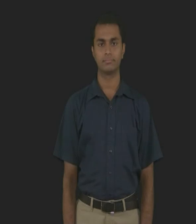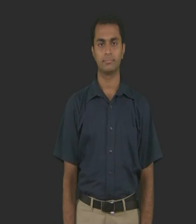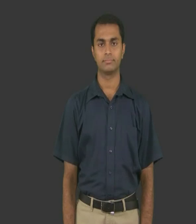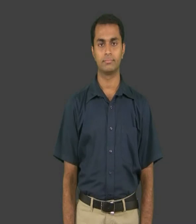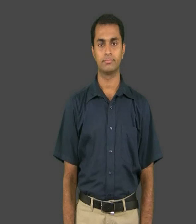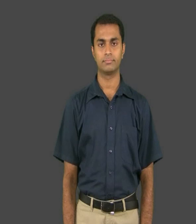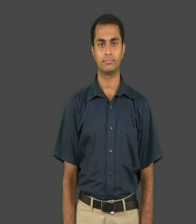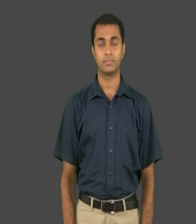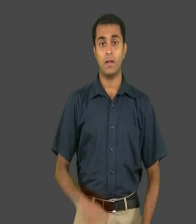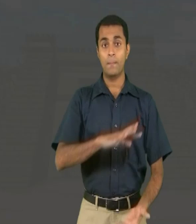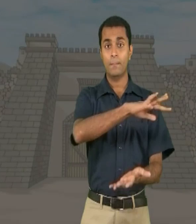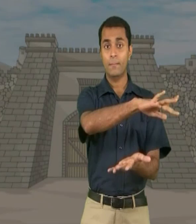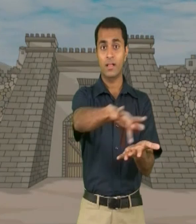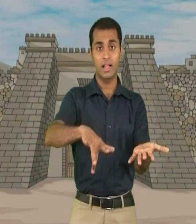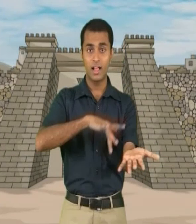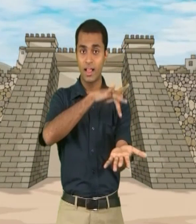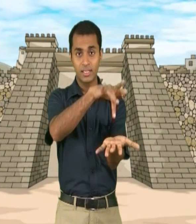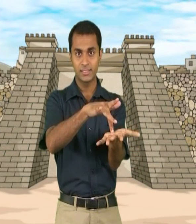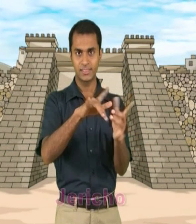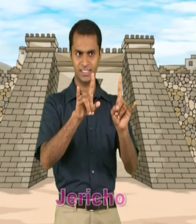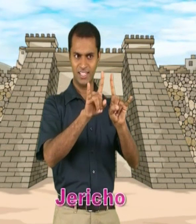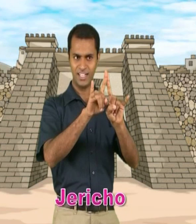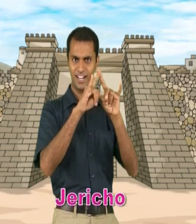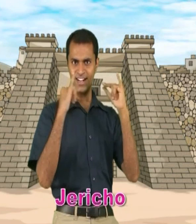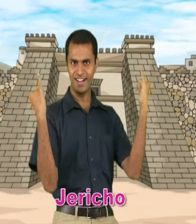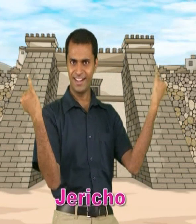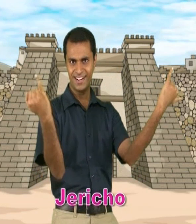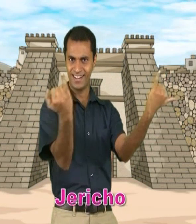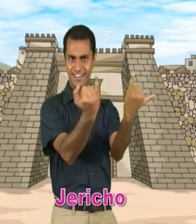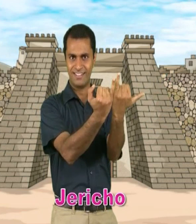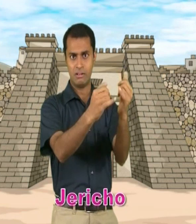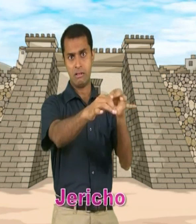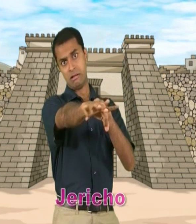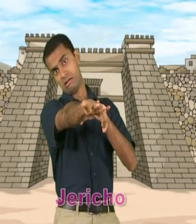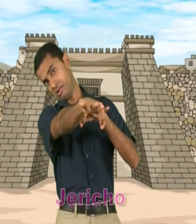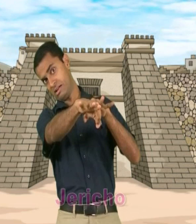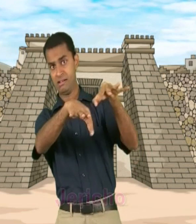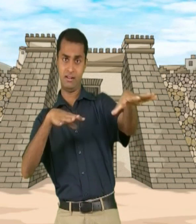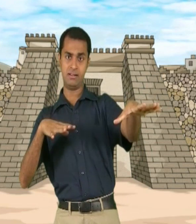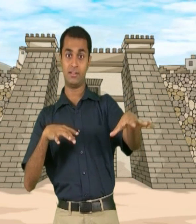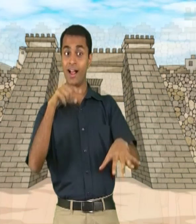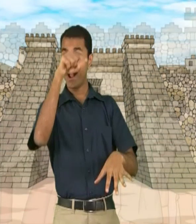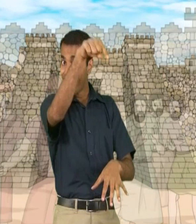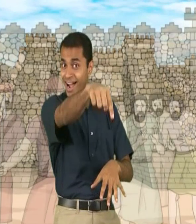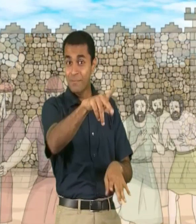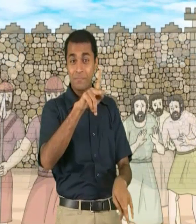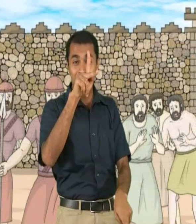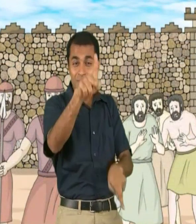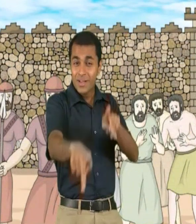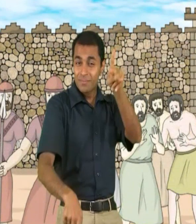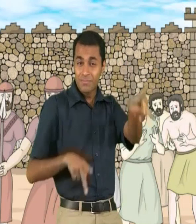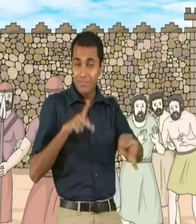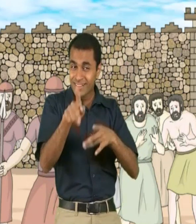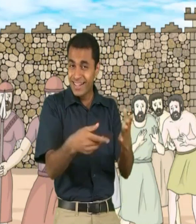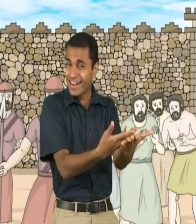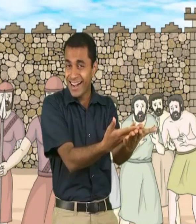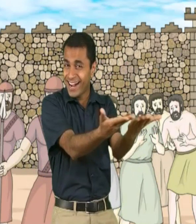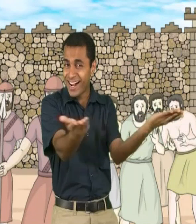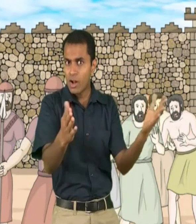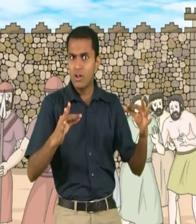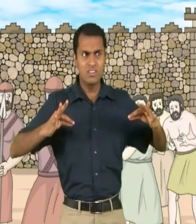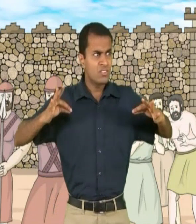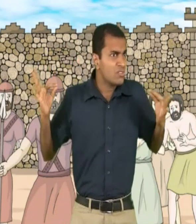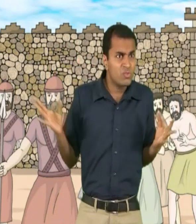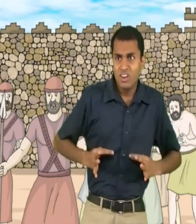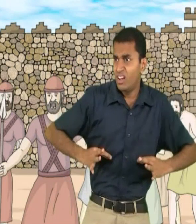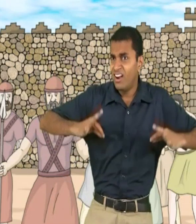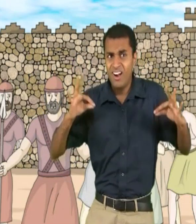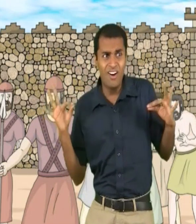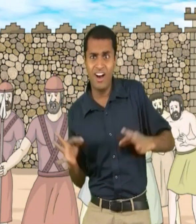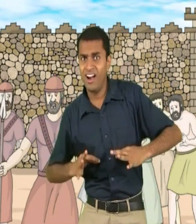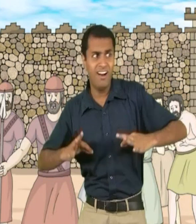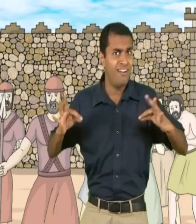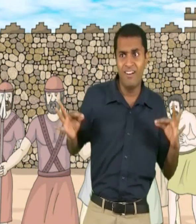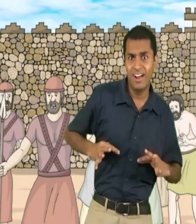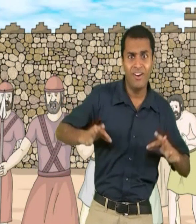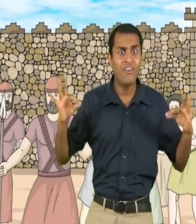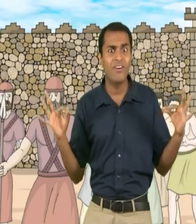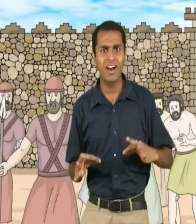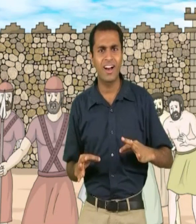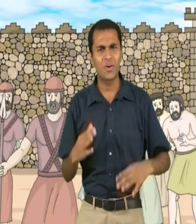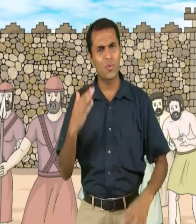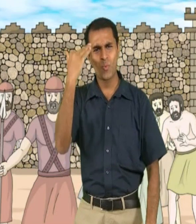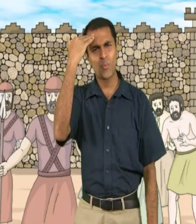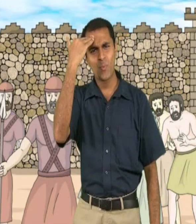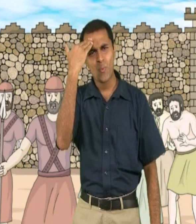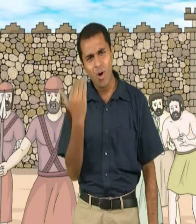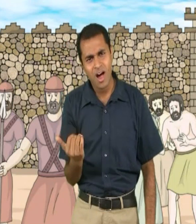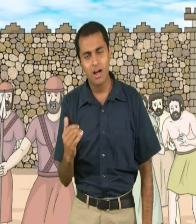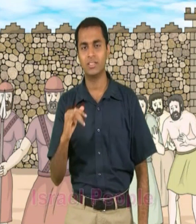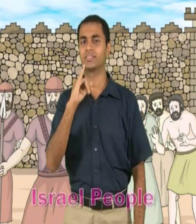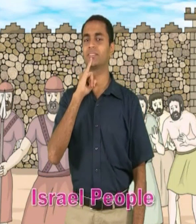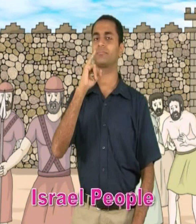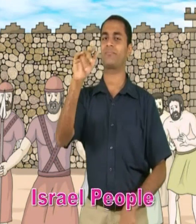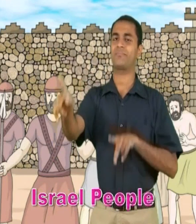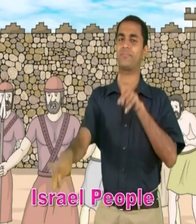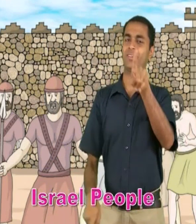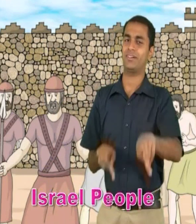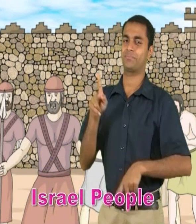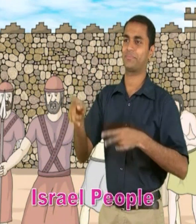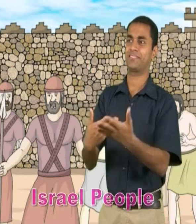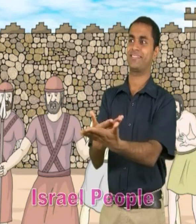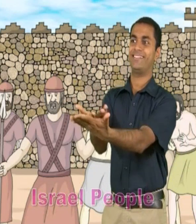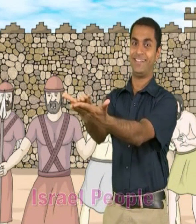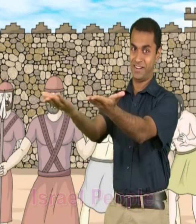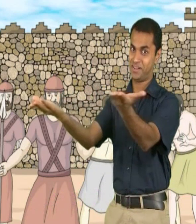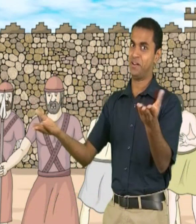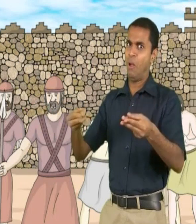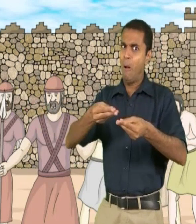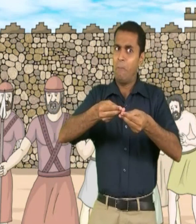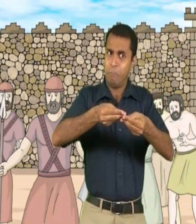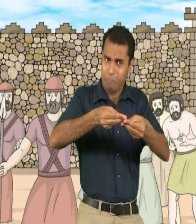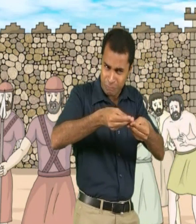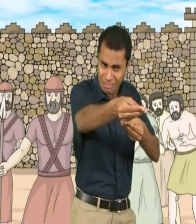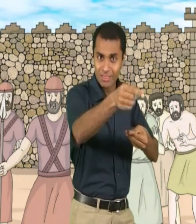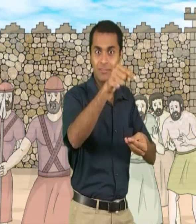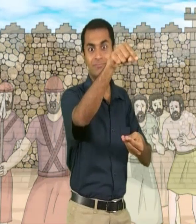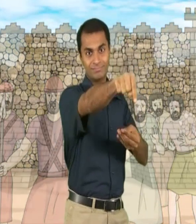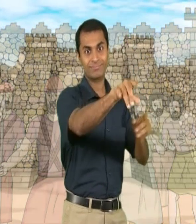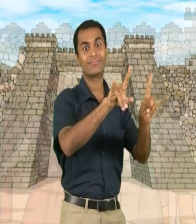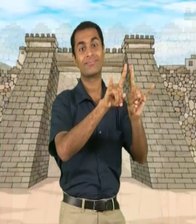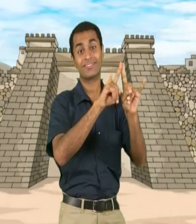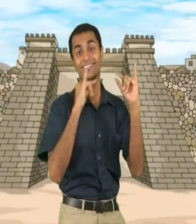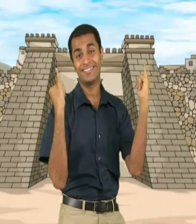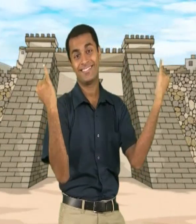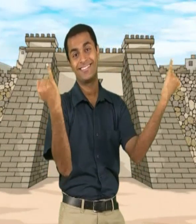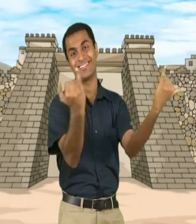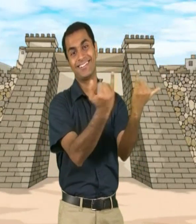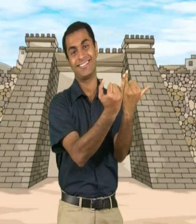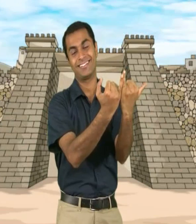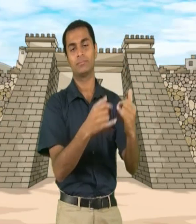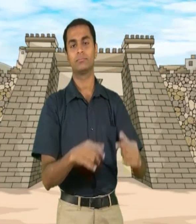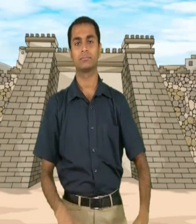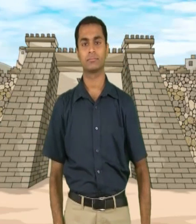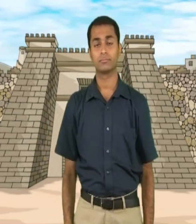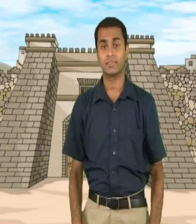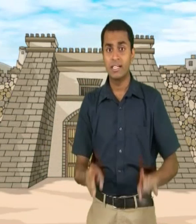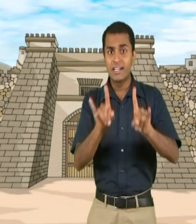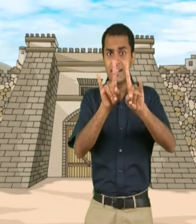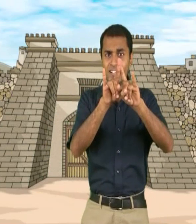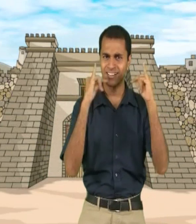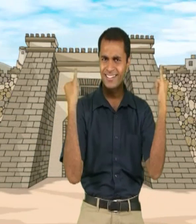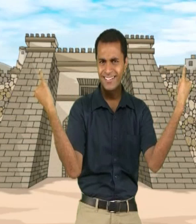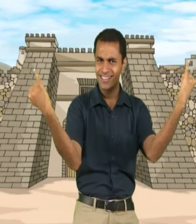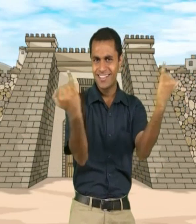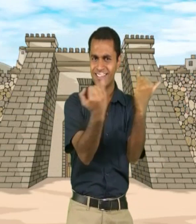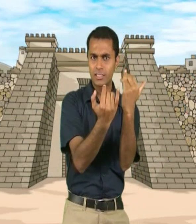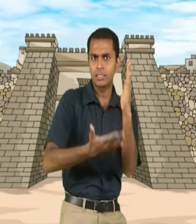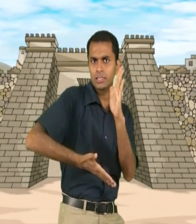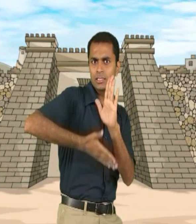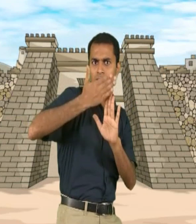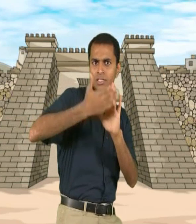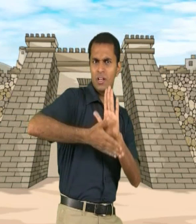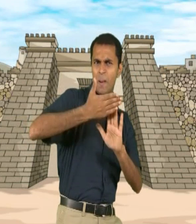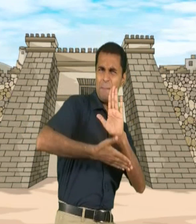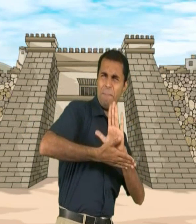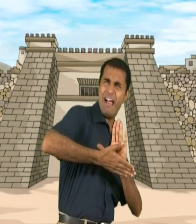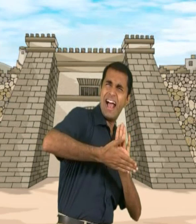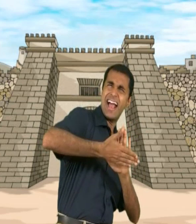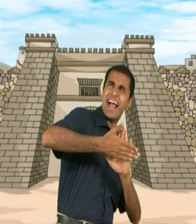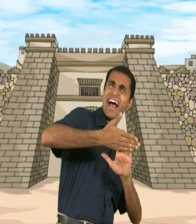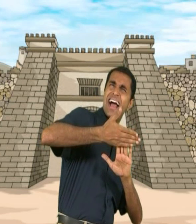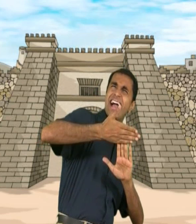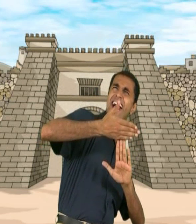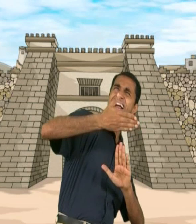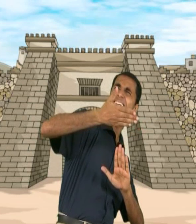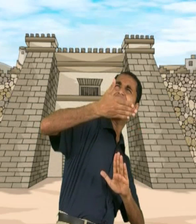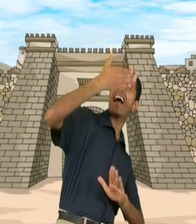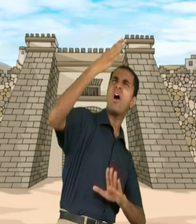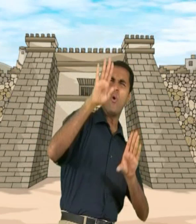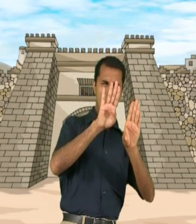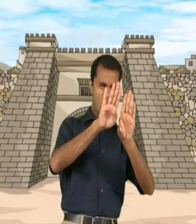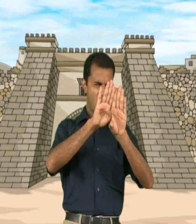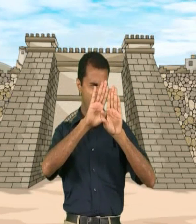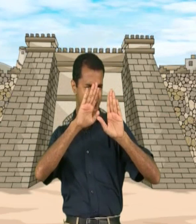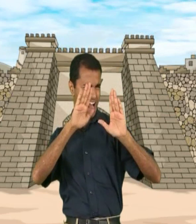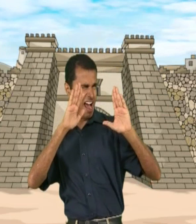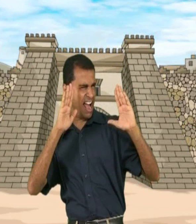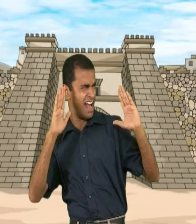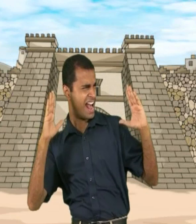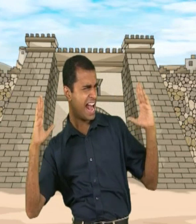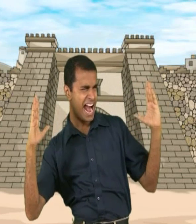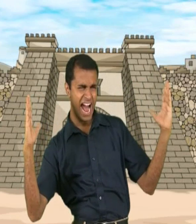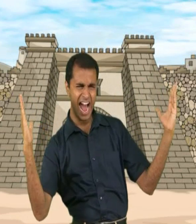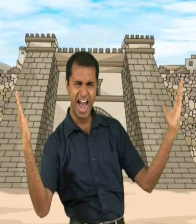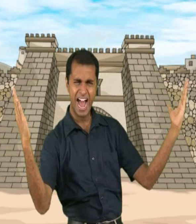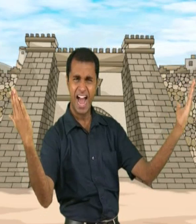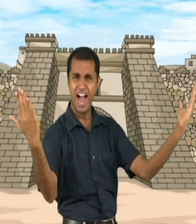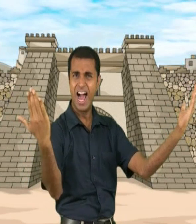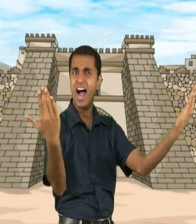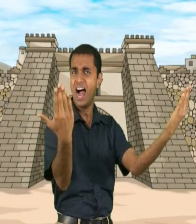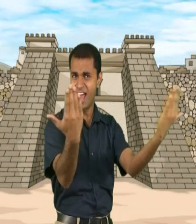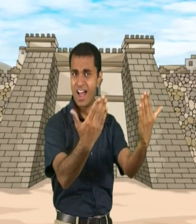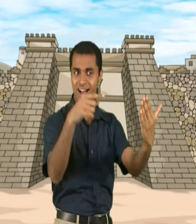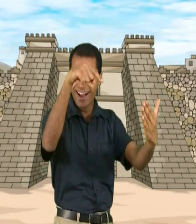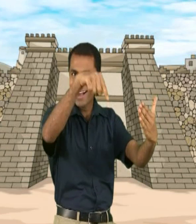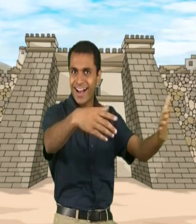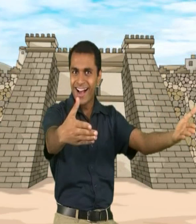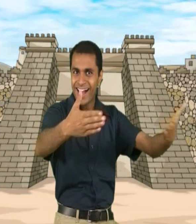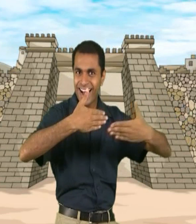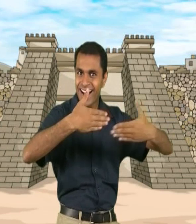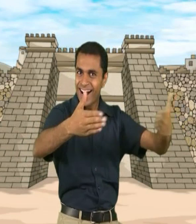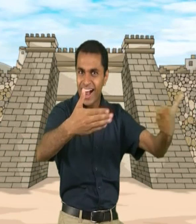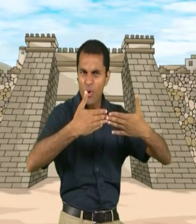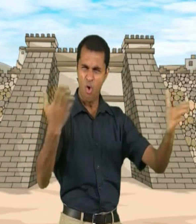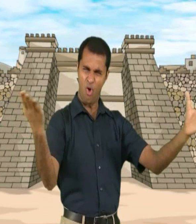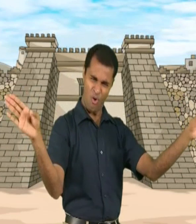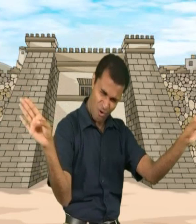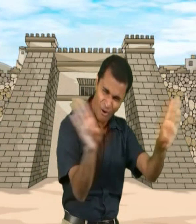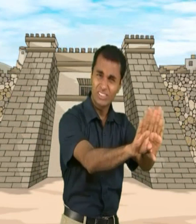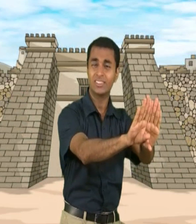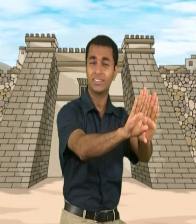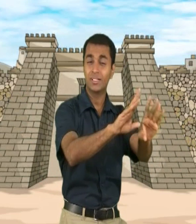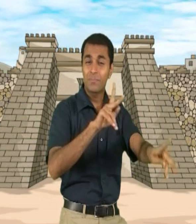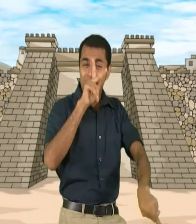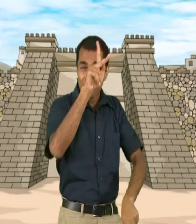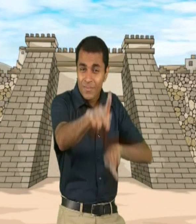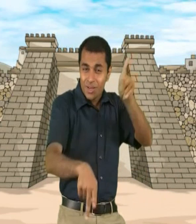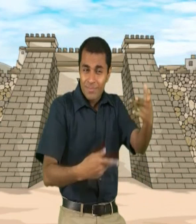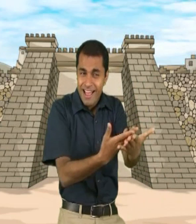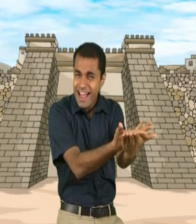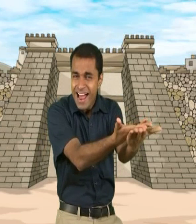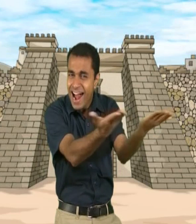Now Jericho was tightly shut up because of the Israelites.